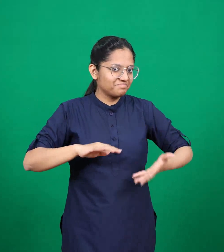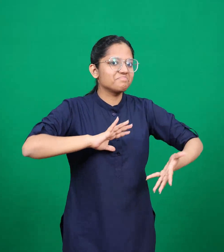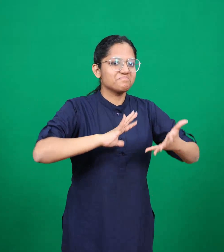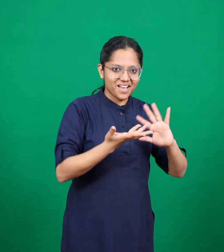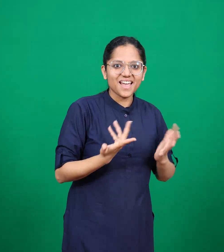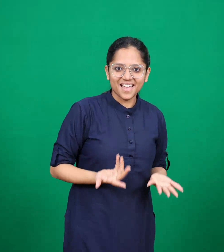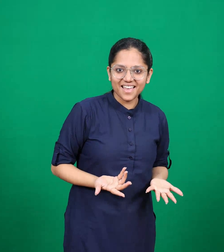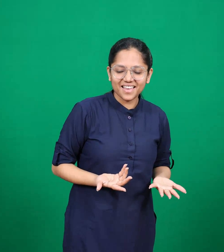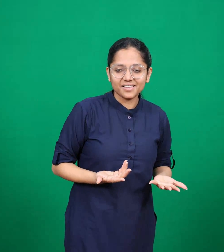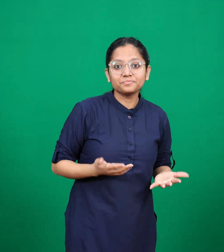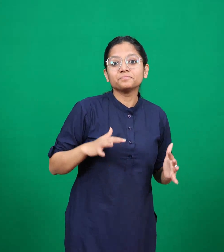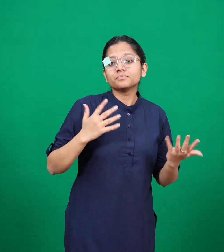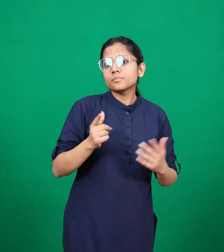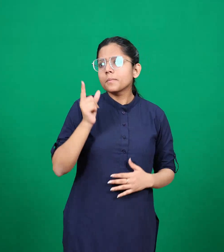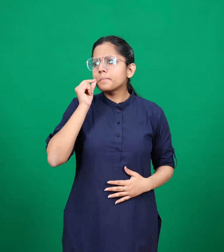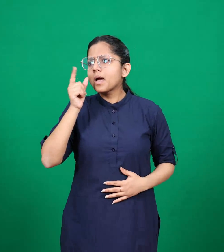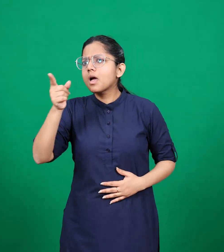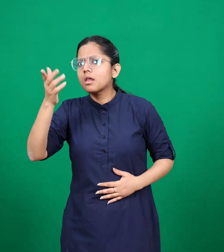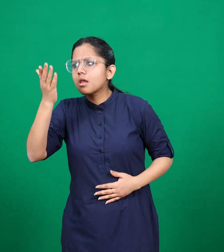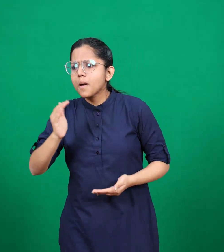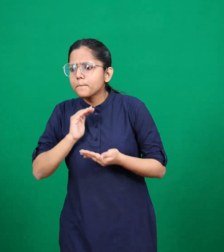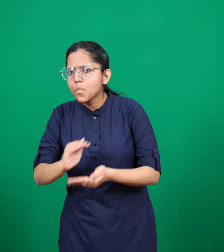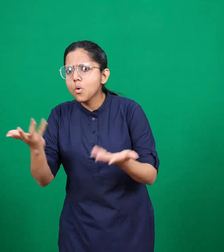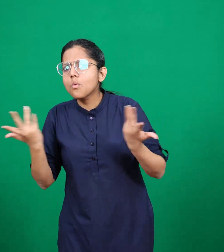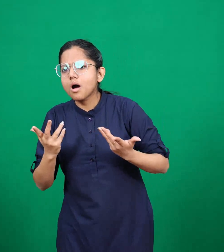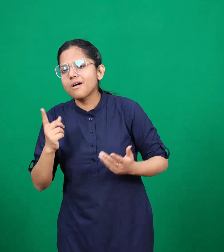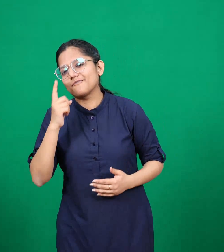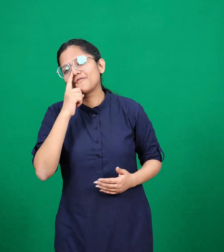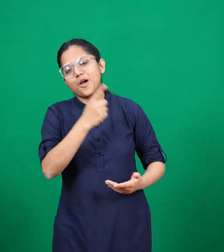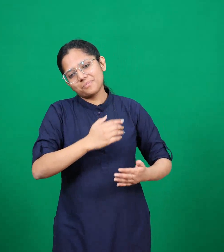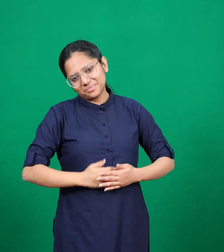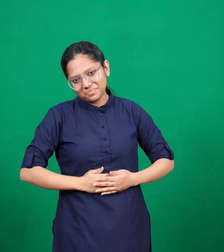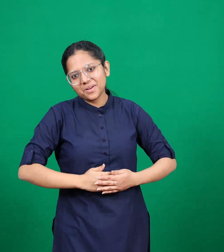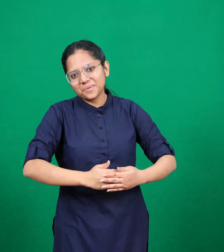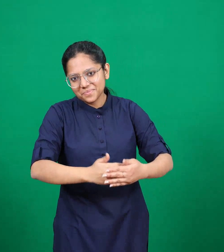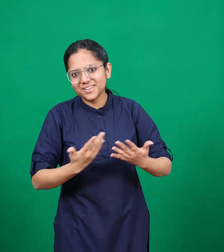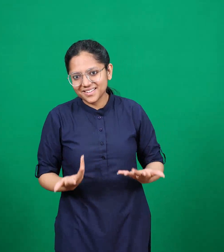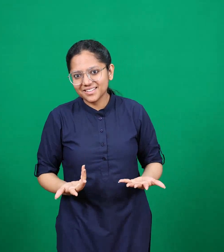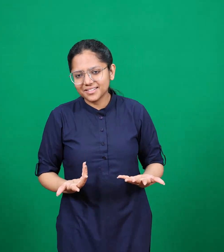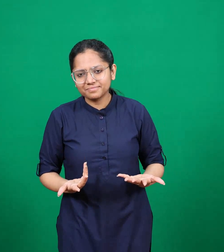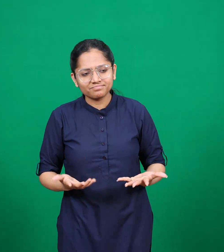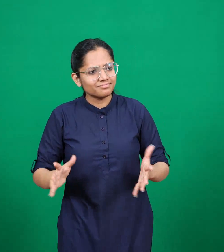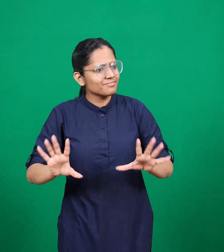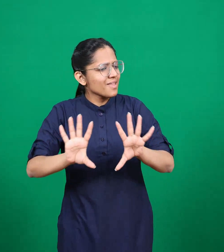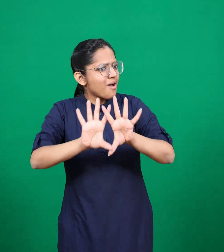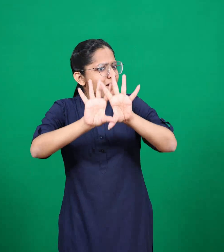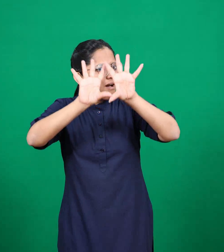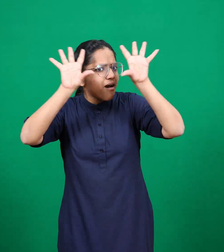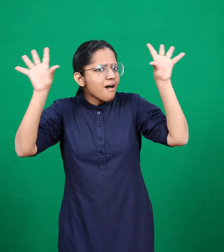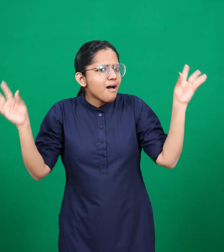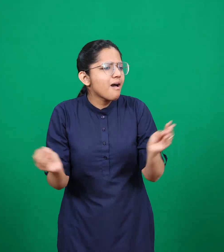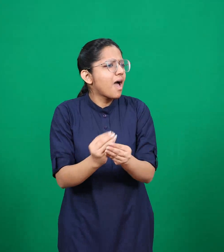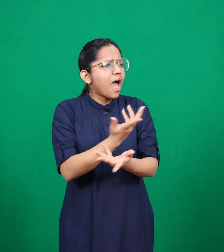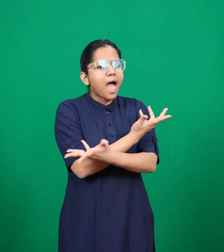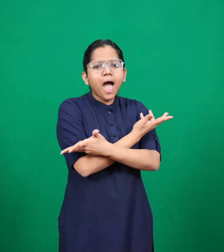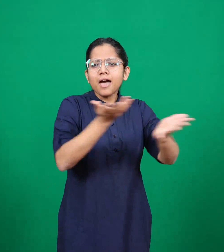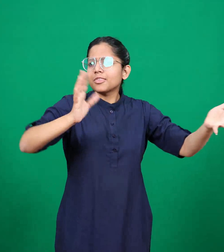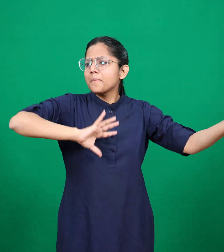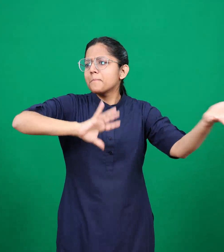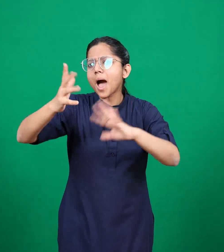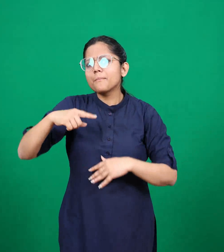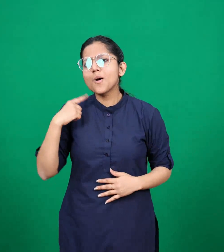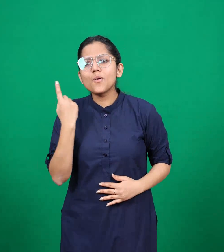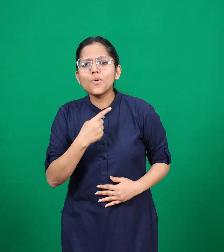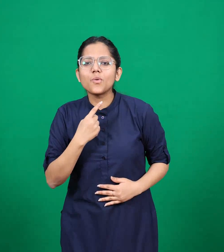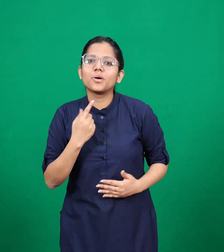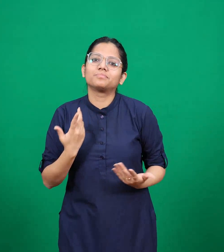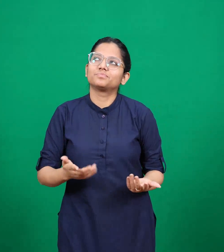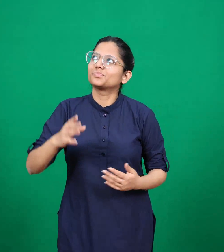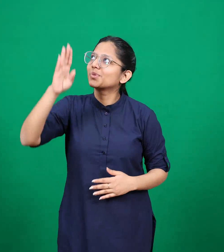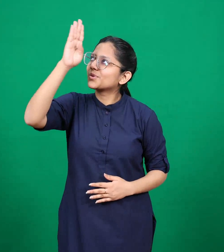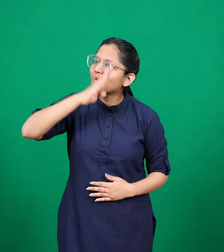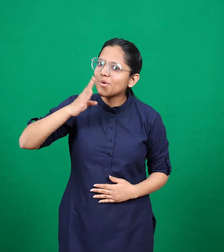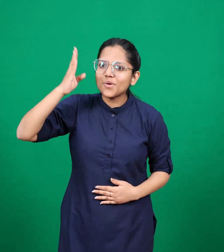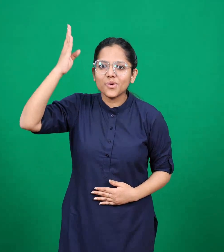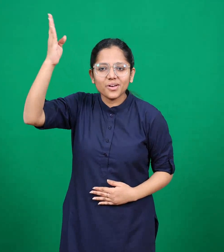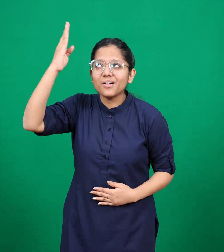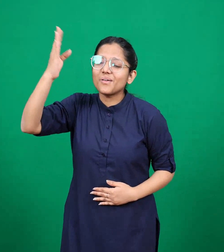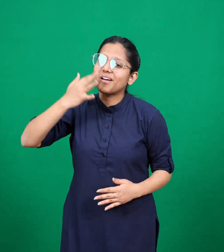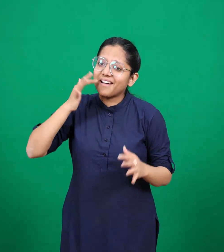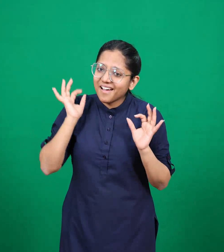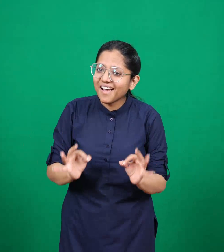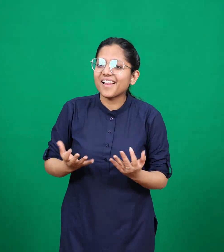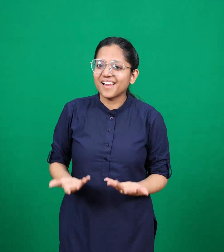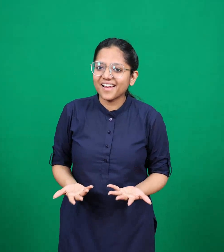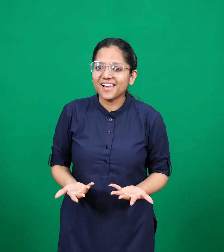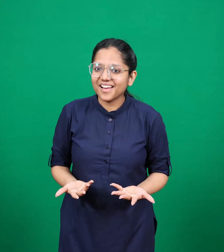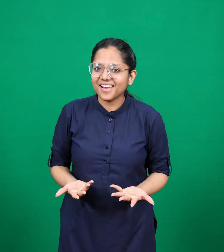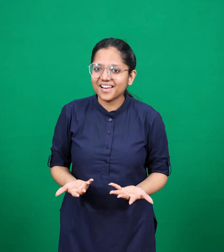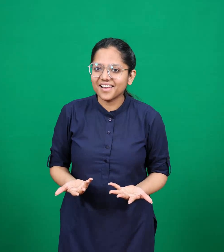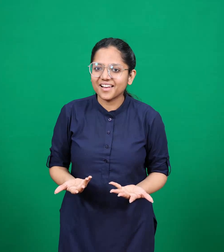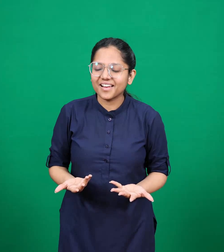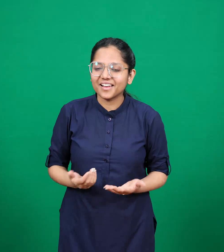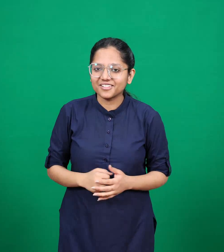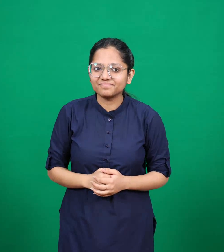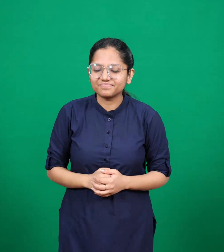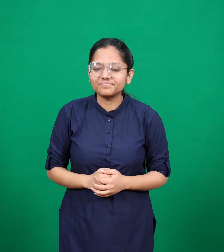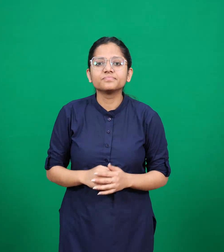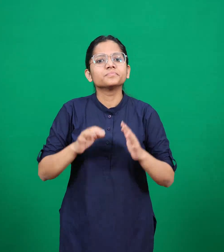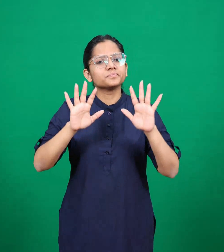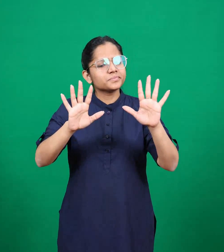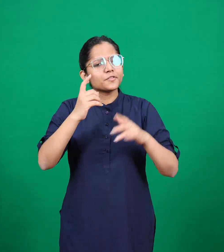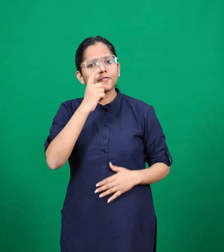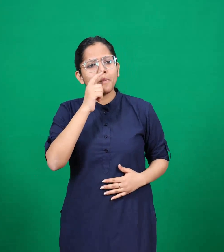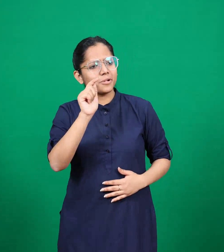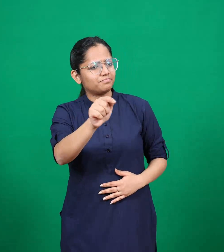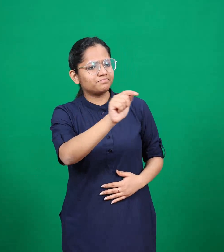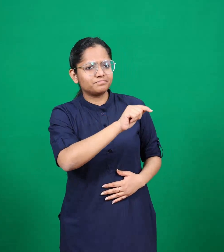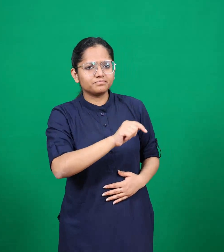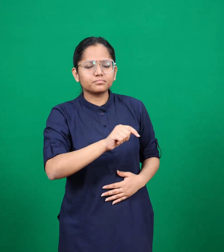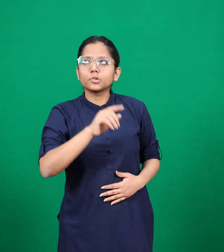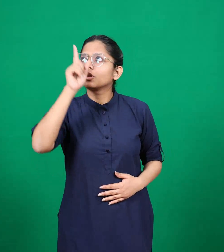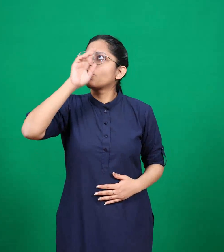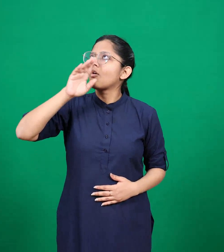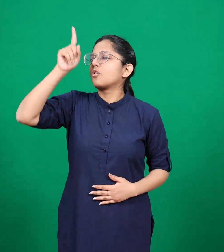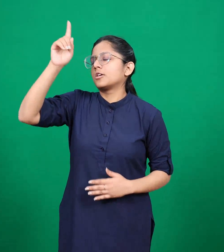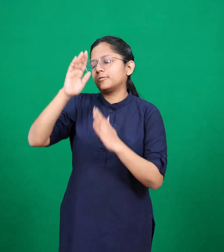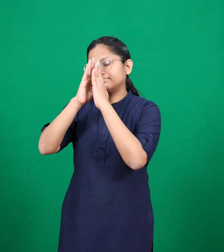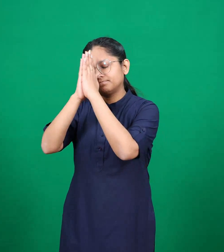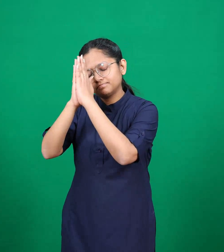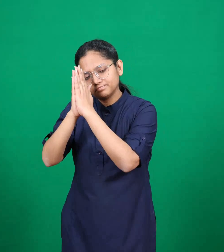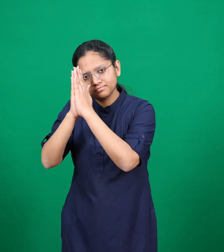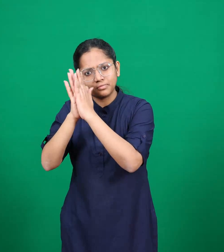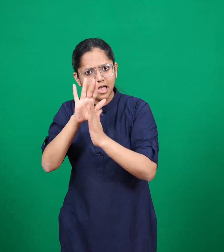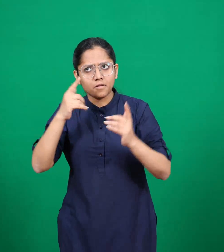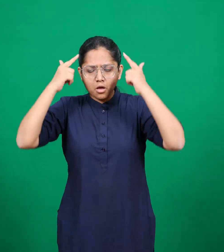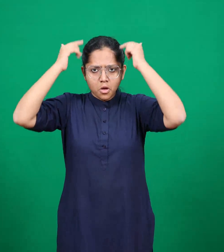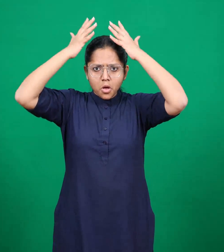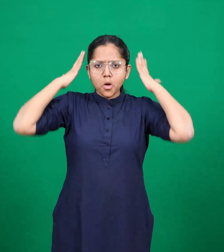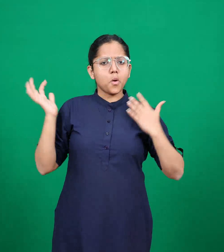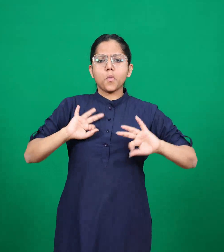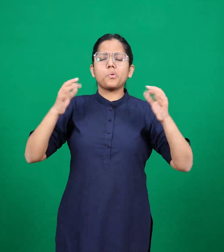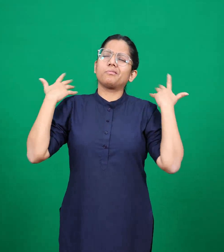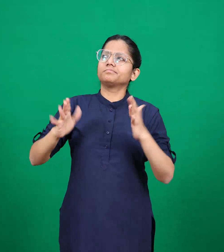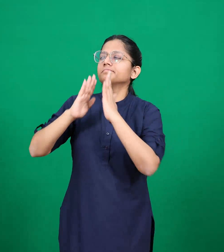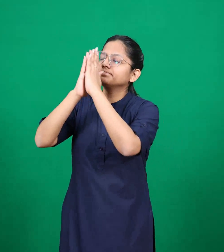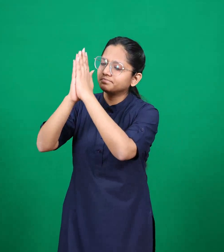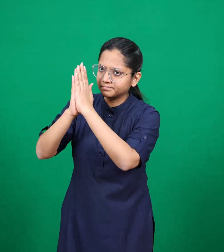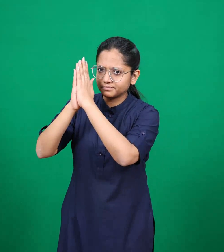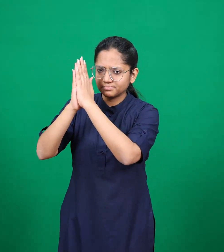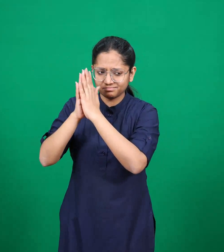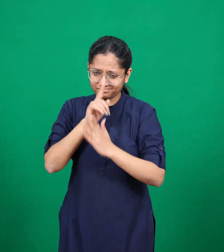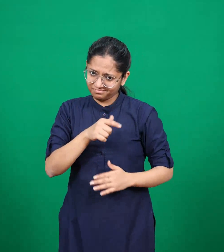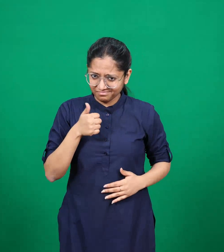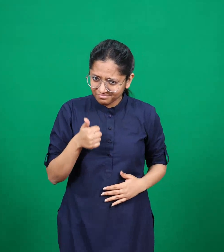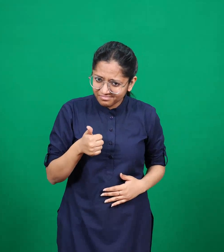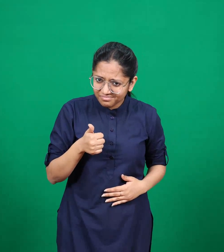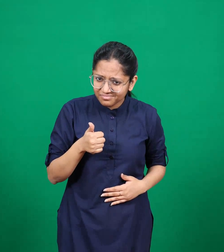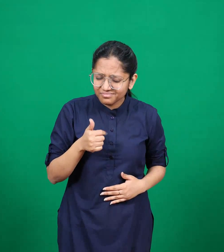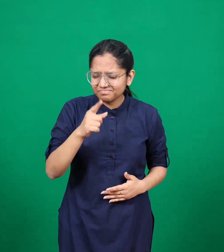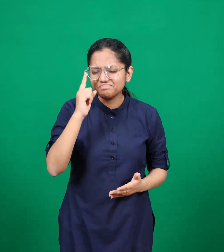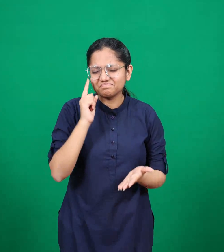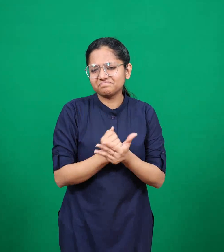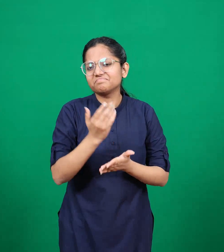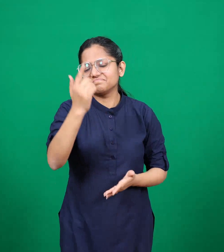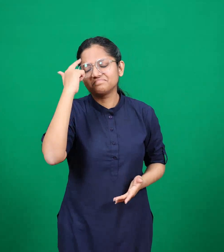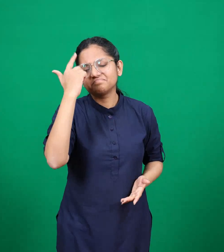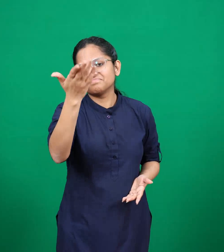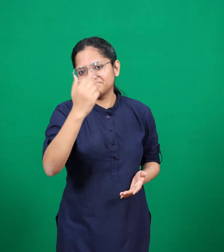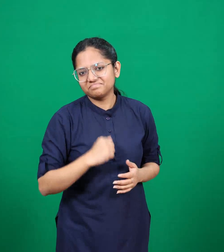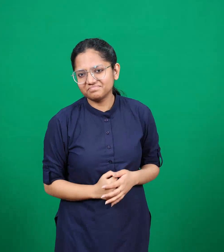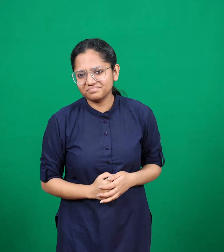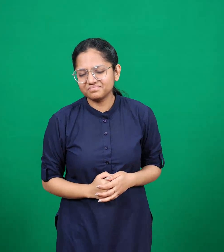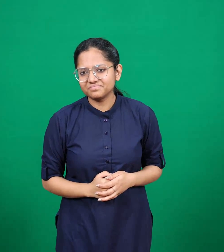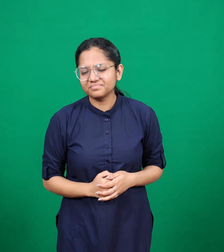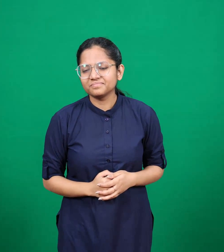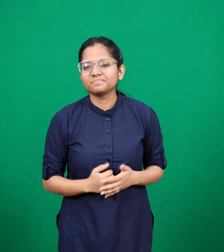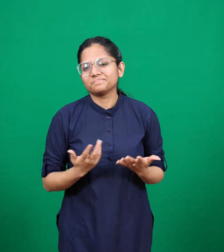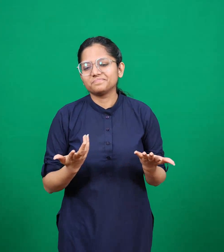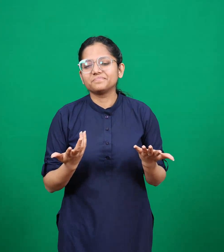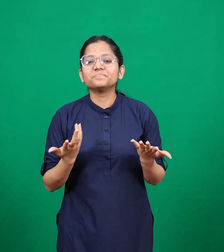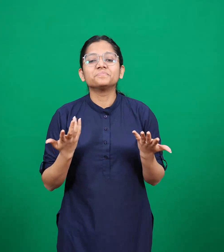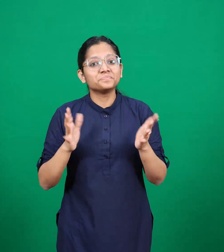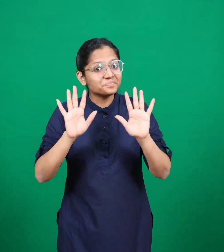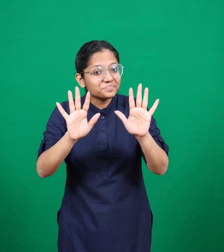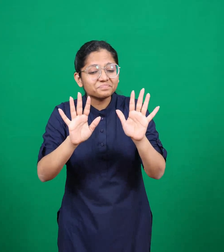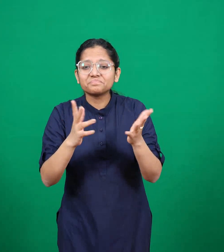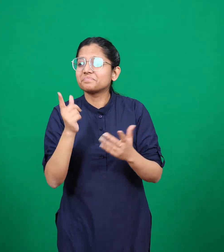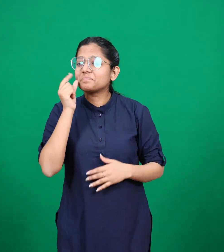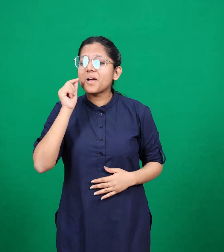But everything comes from God. Judge for yourselves: Is it proper for a woman to pray to God with her head uncovered?